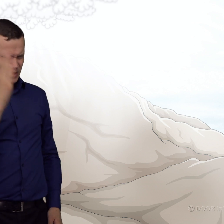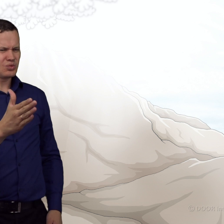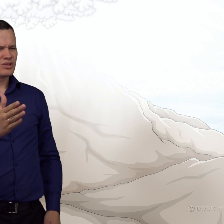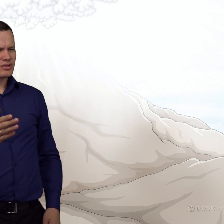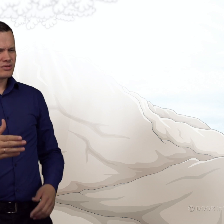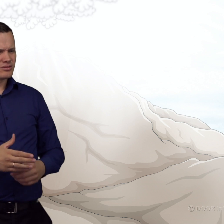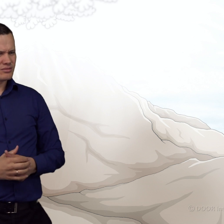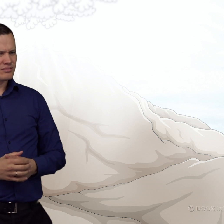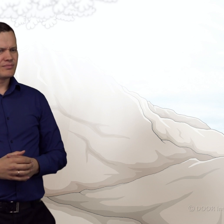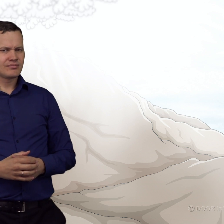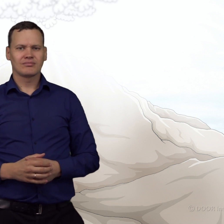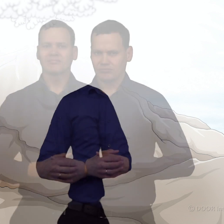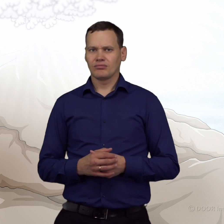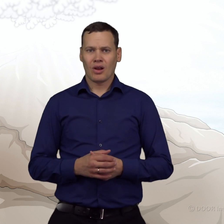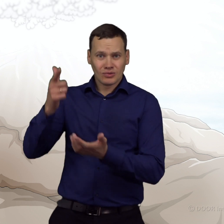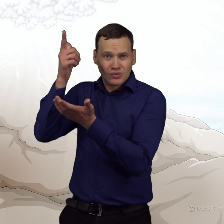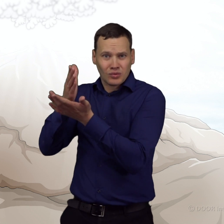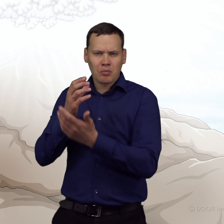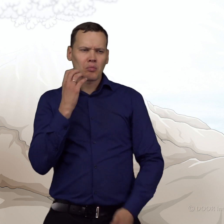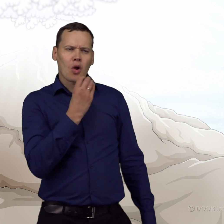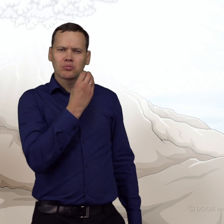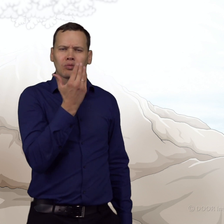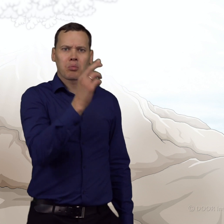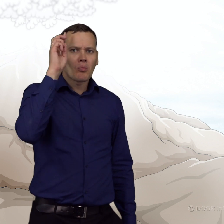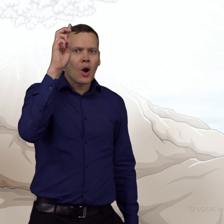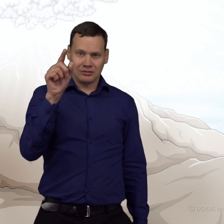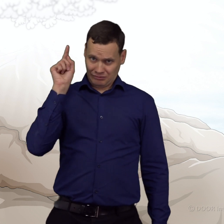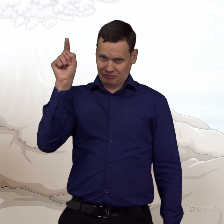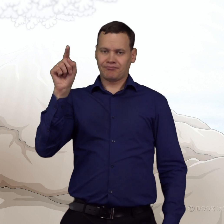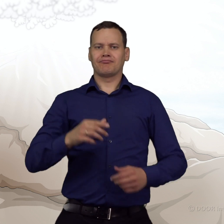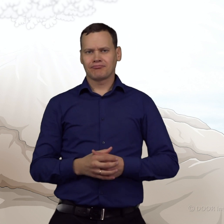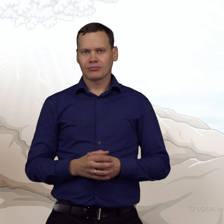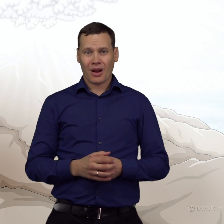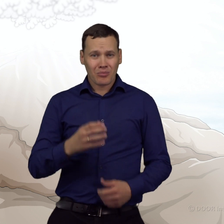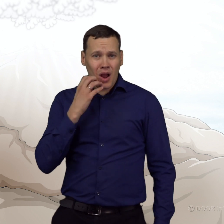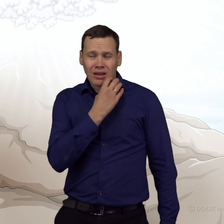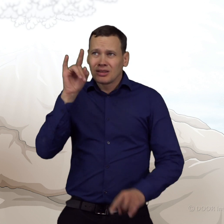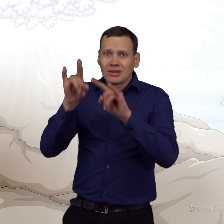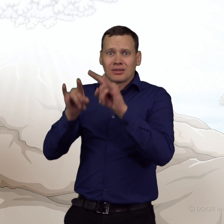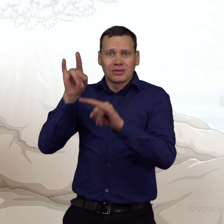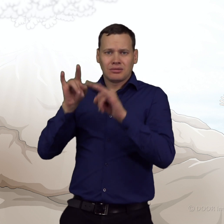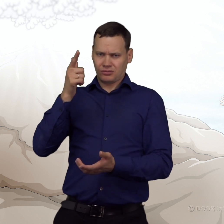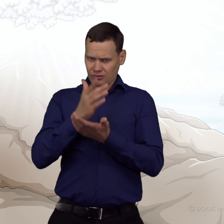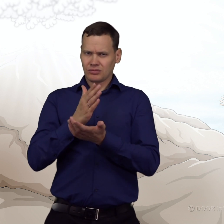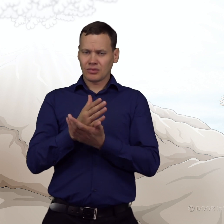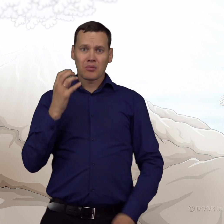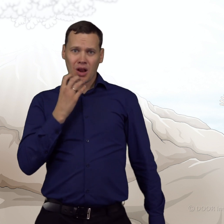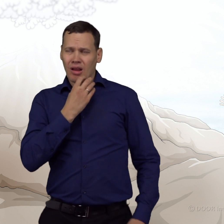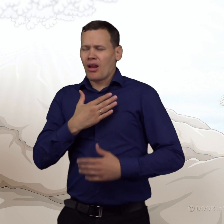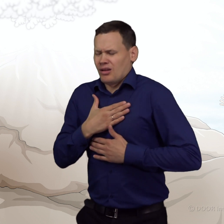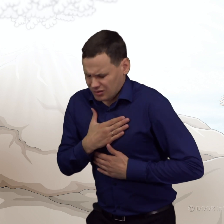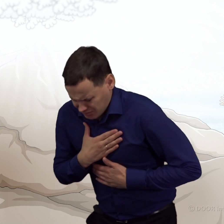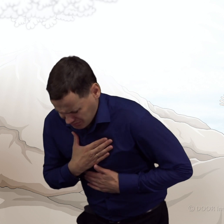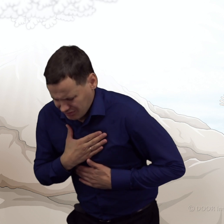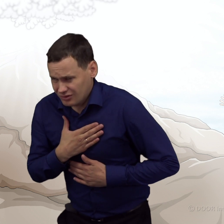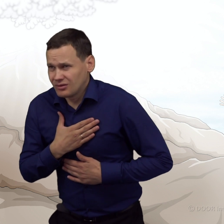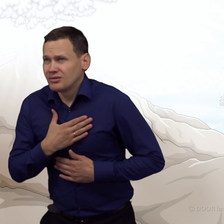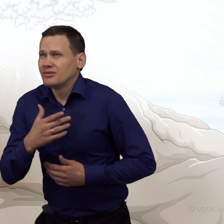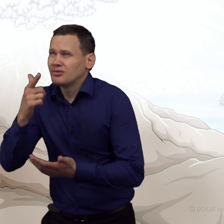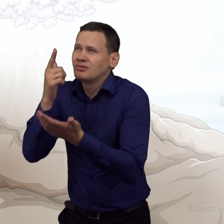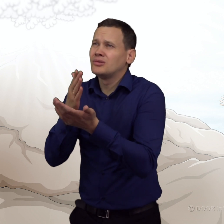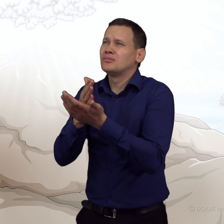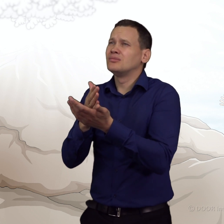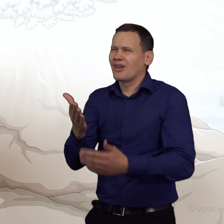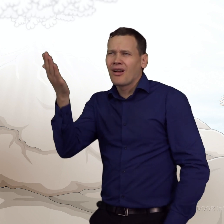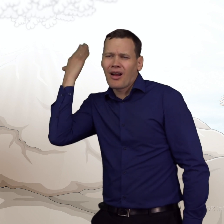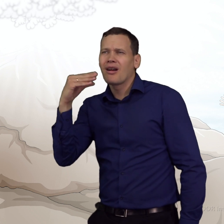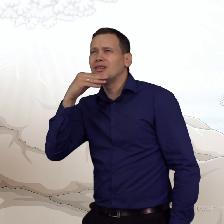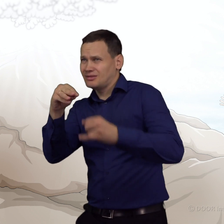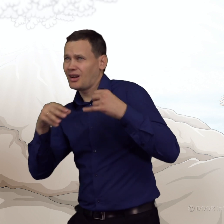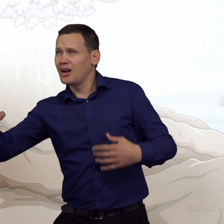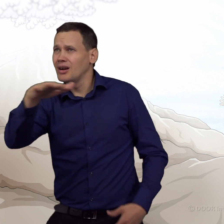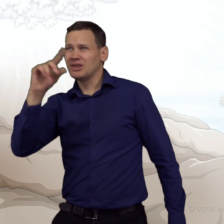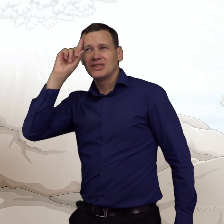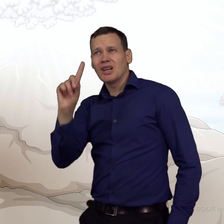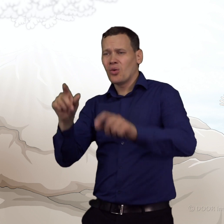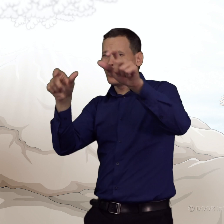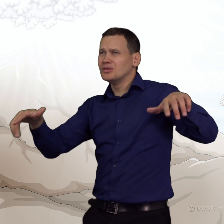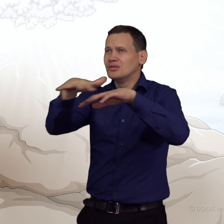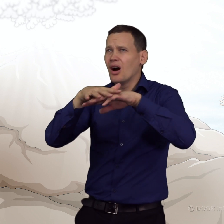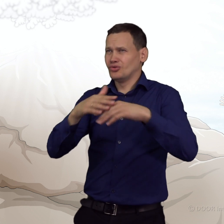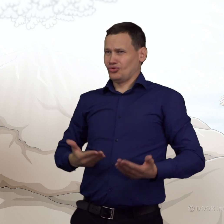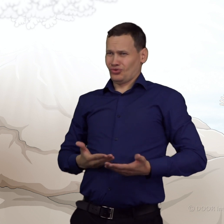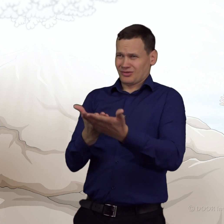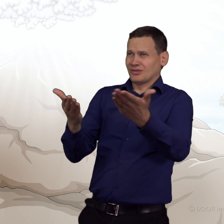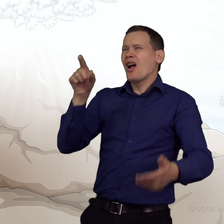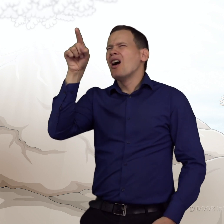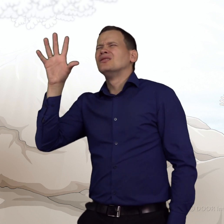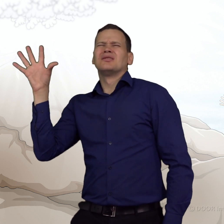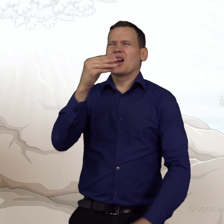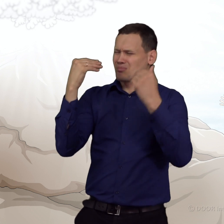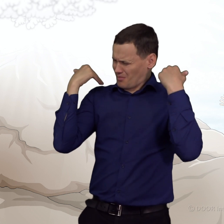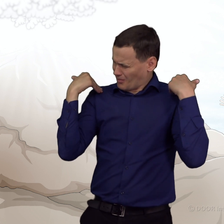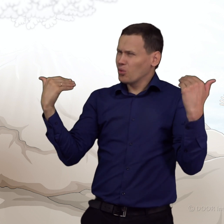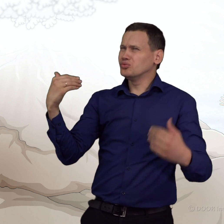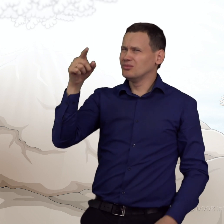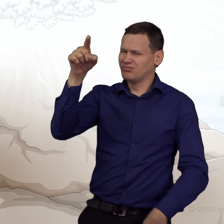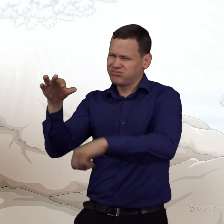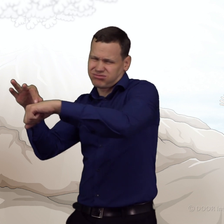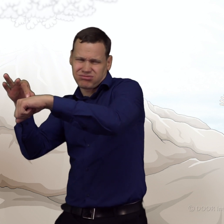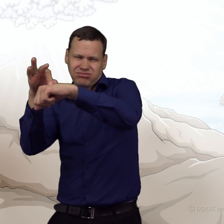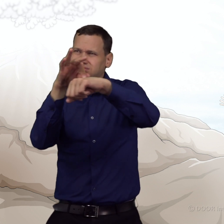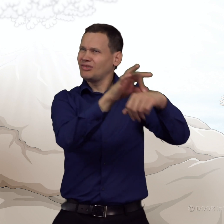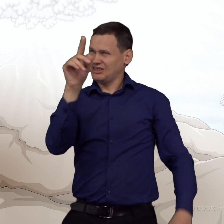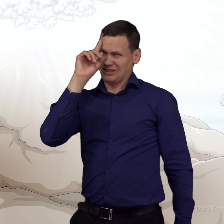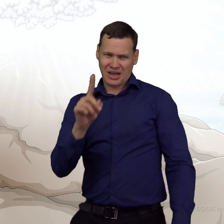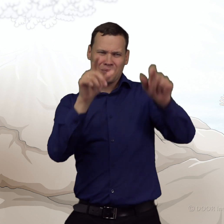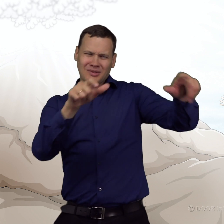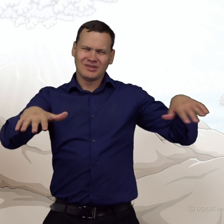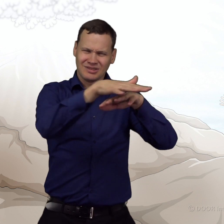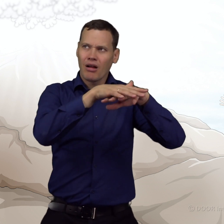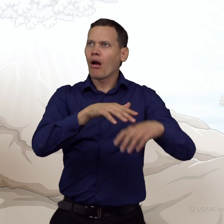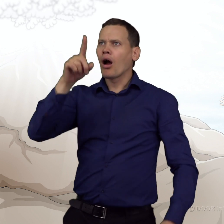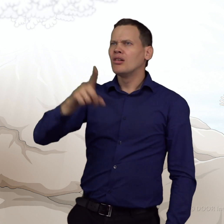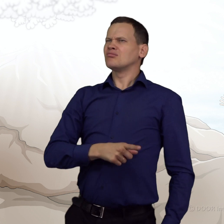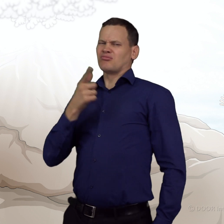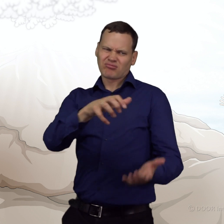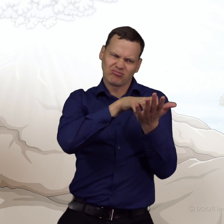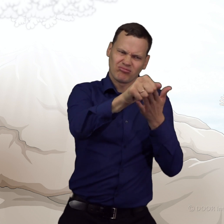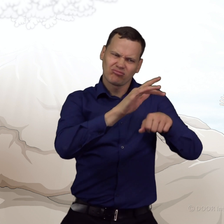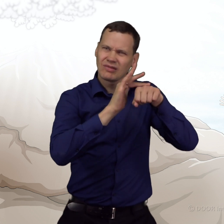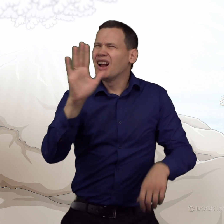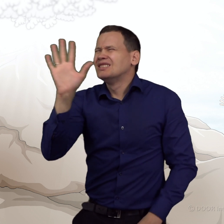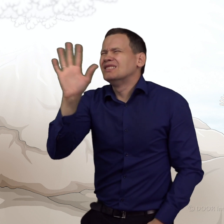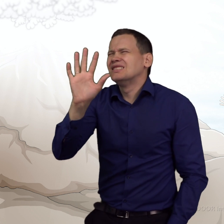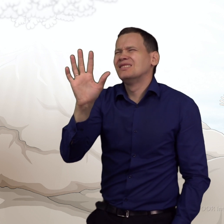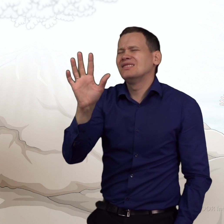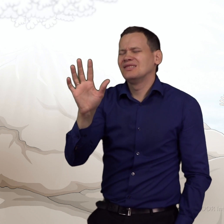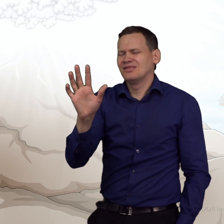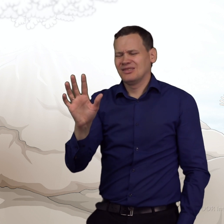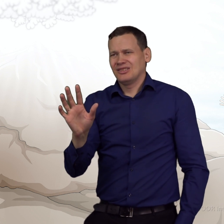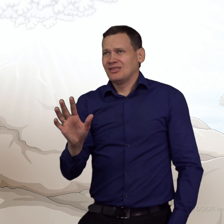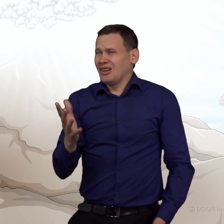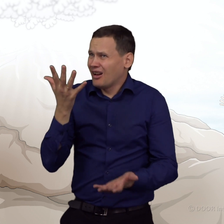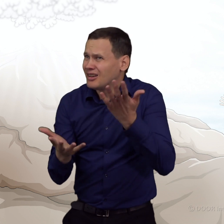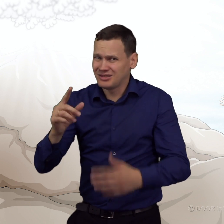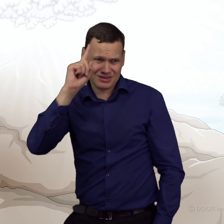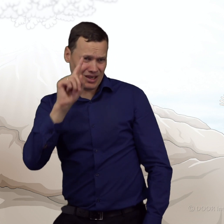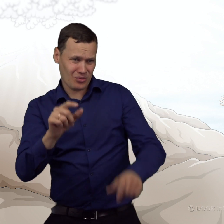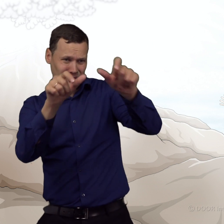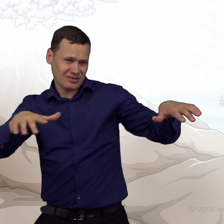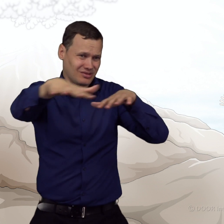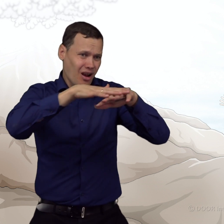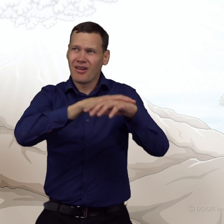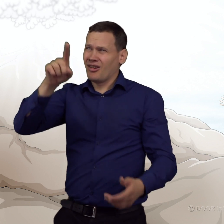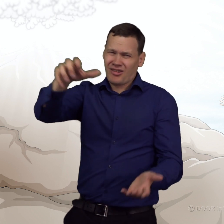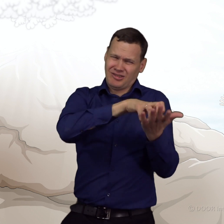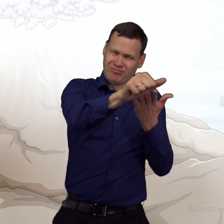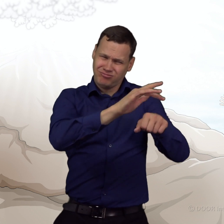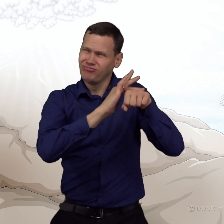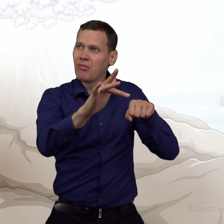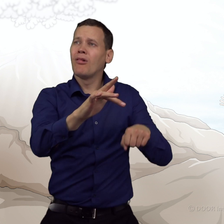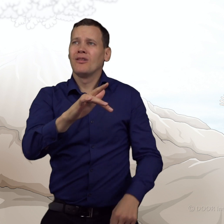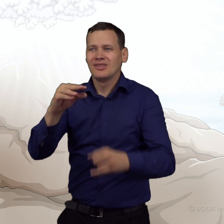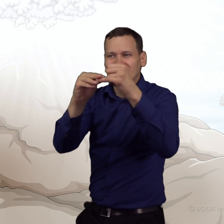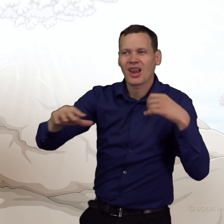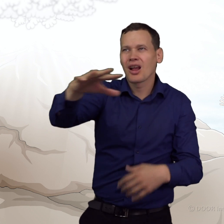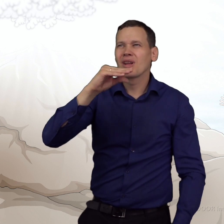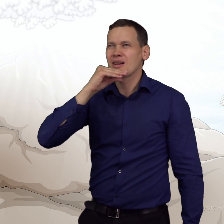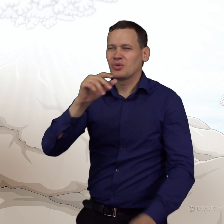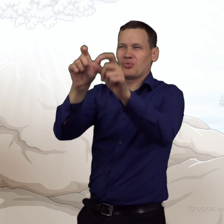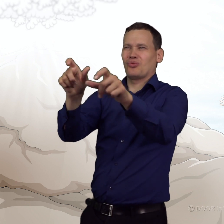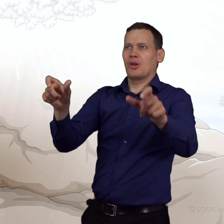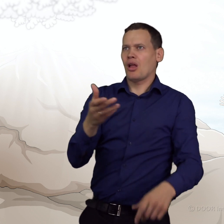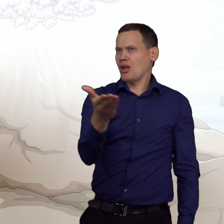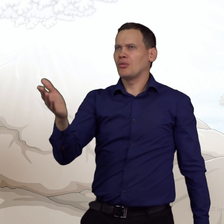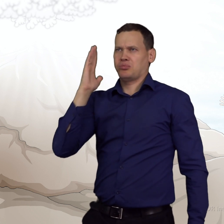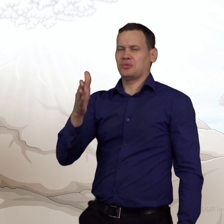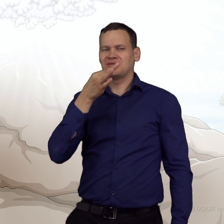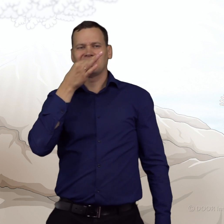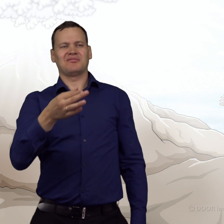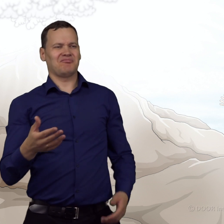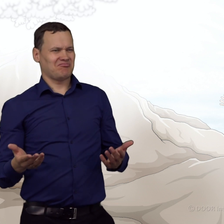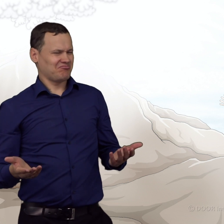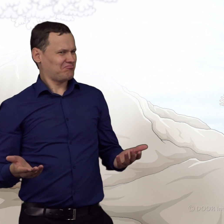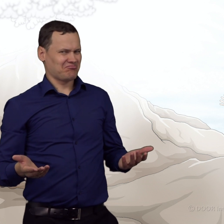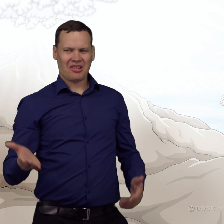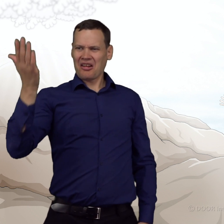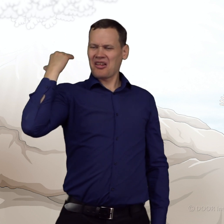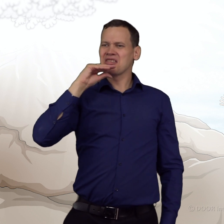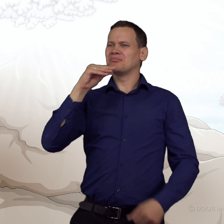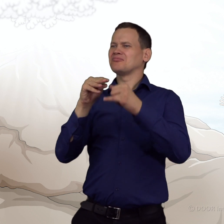Then I will make you into a great nation.” But Moses sought the favor of the LORD his God, saying, “O LORD, why does Your anger burn against Your people, whom You brought out of the land of Egypt with great power and a mighty hand?